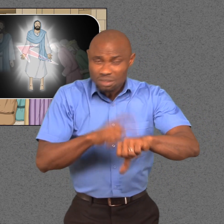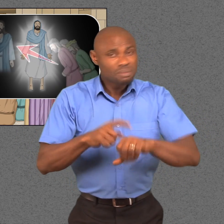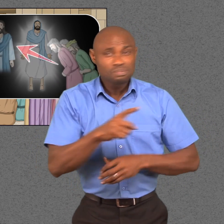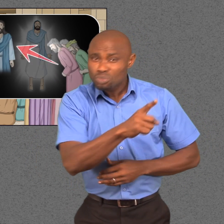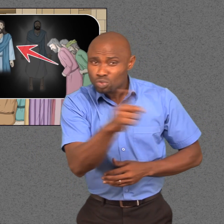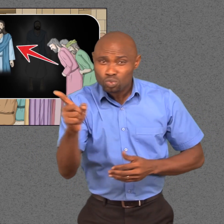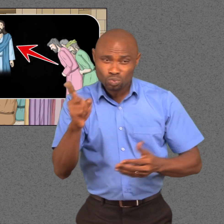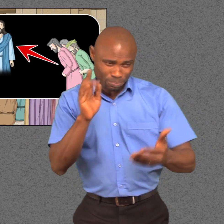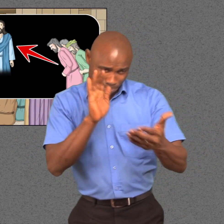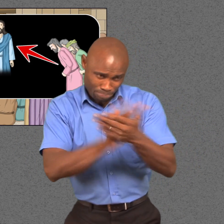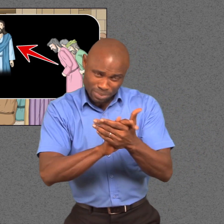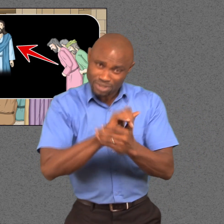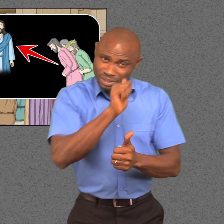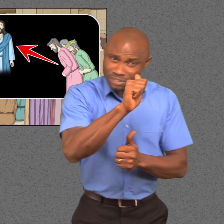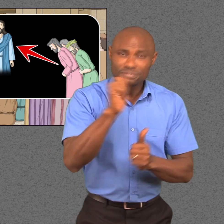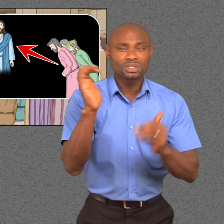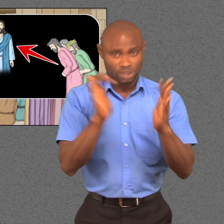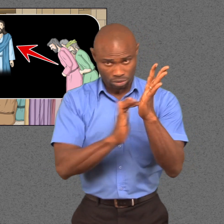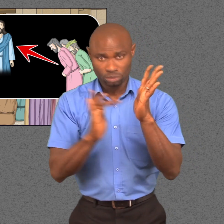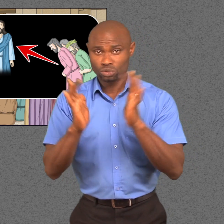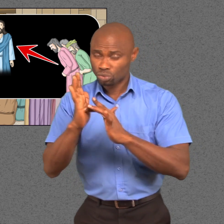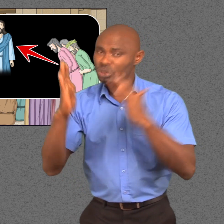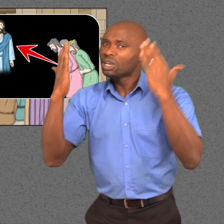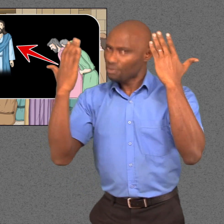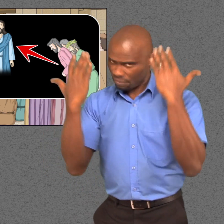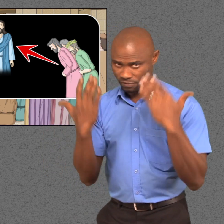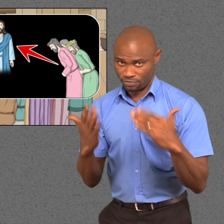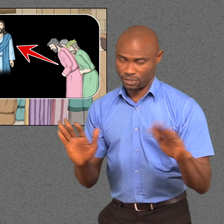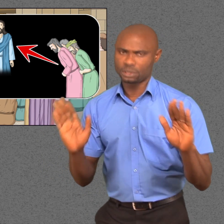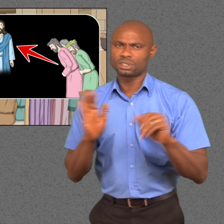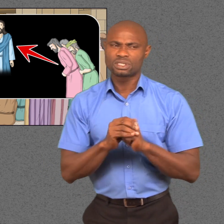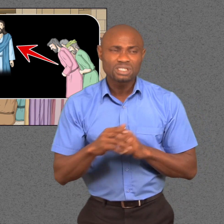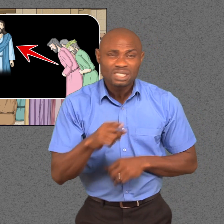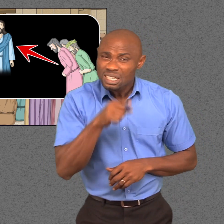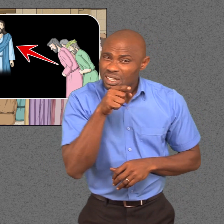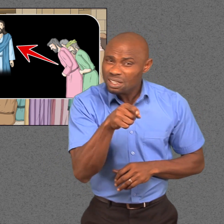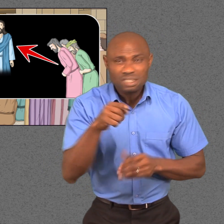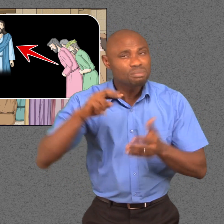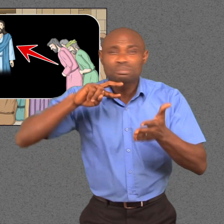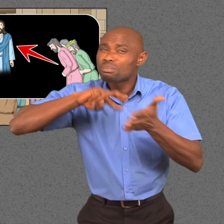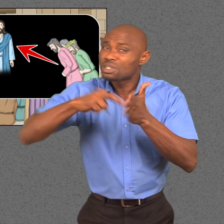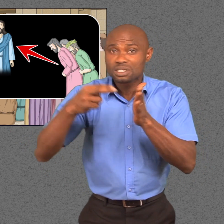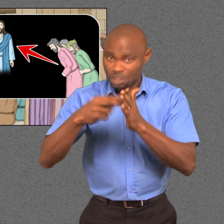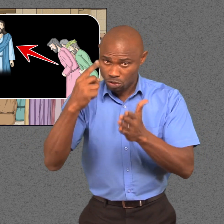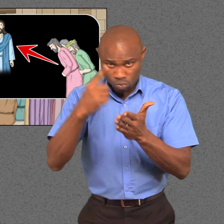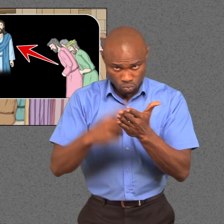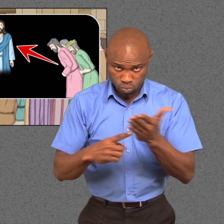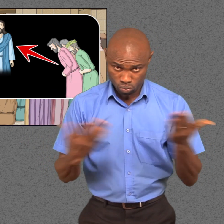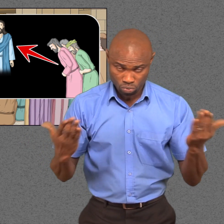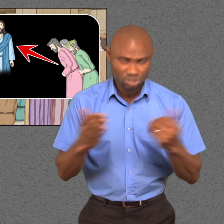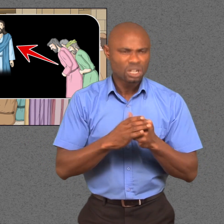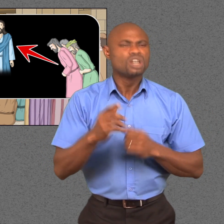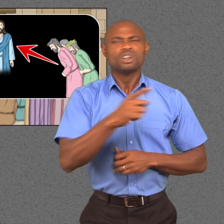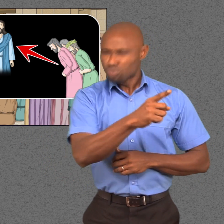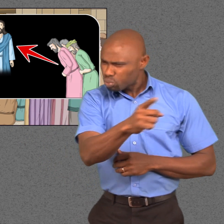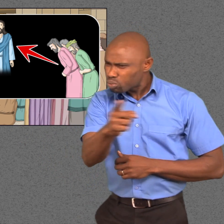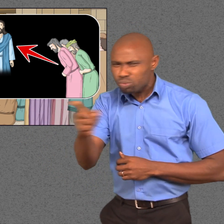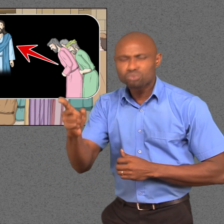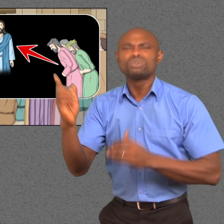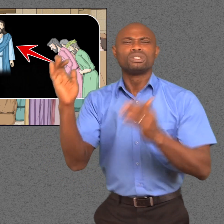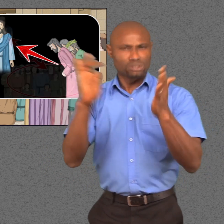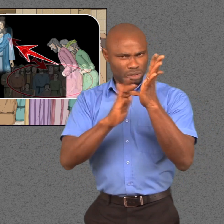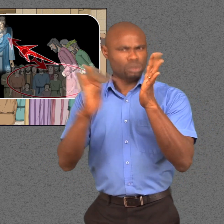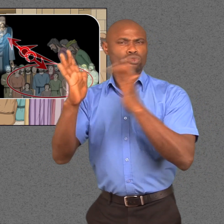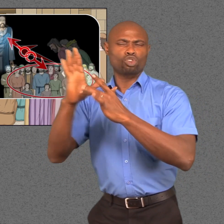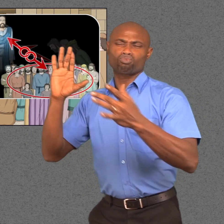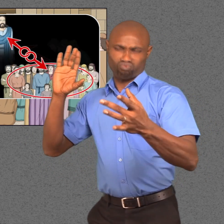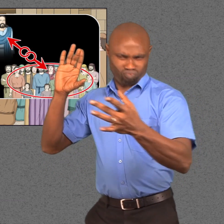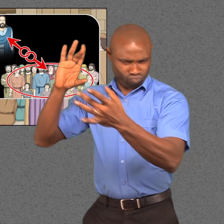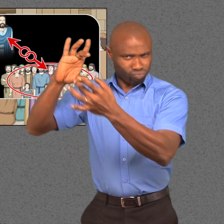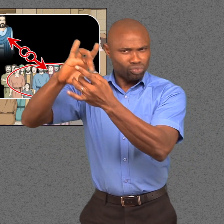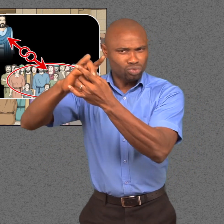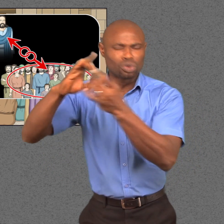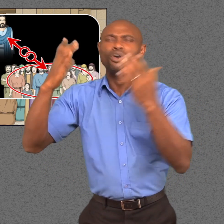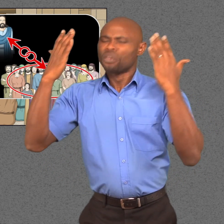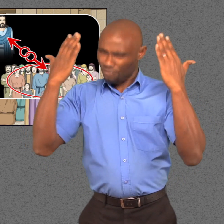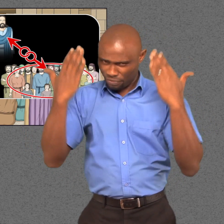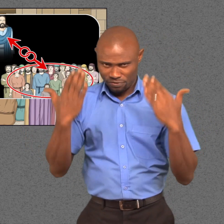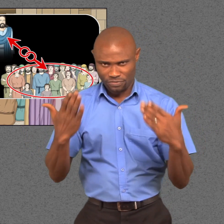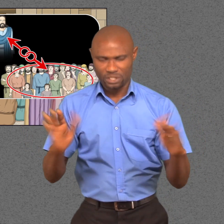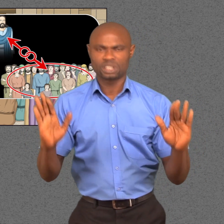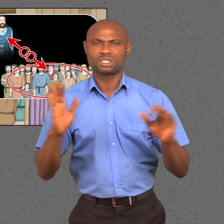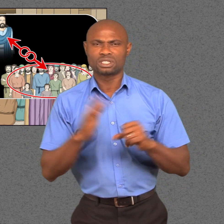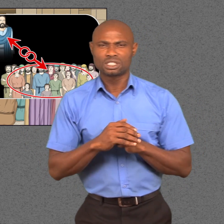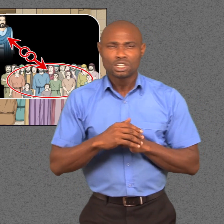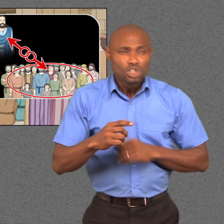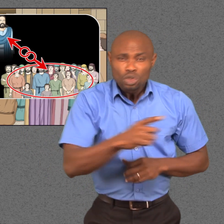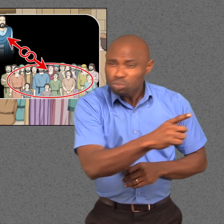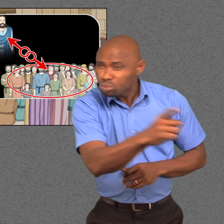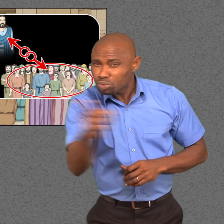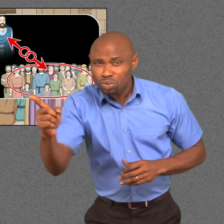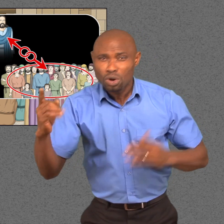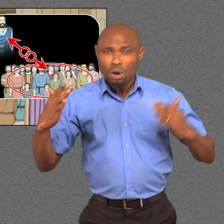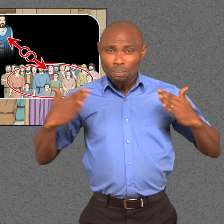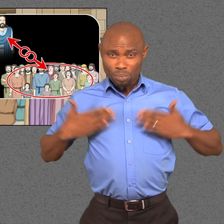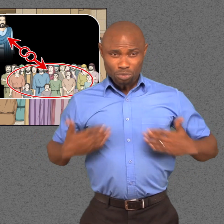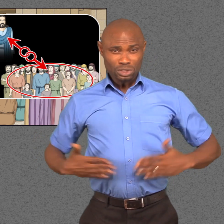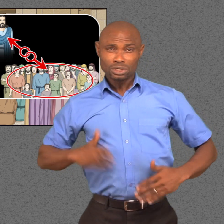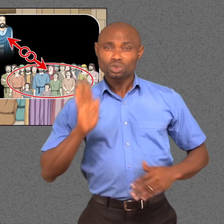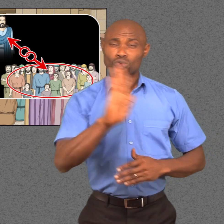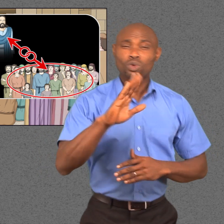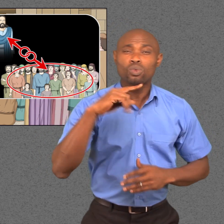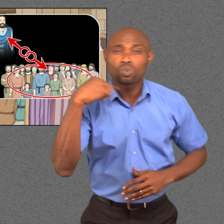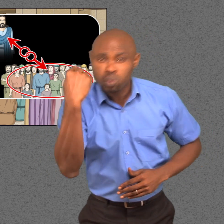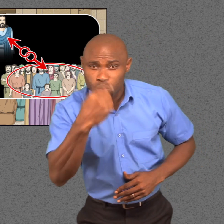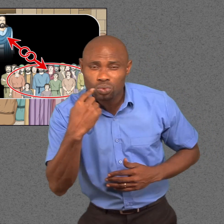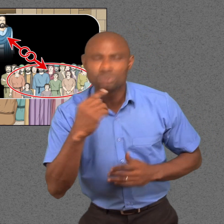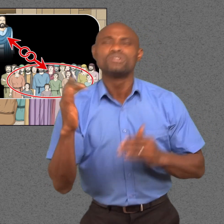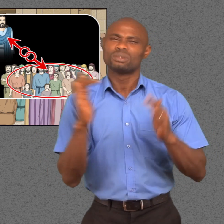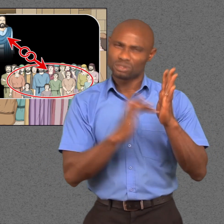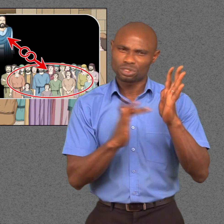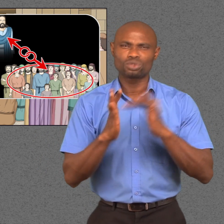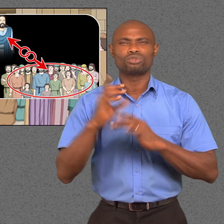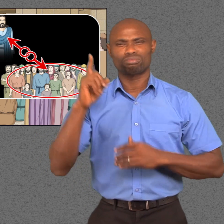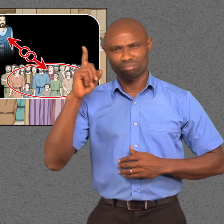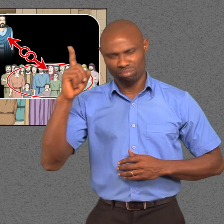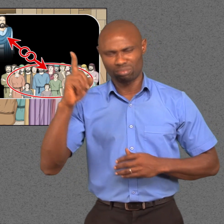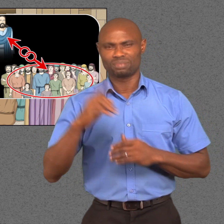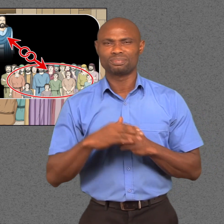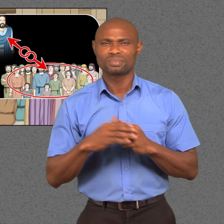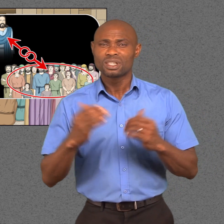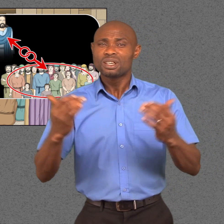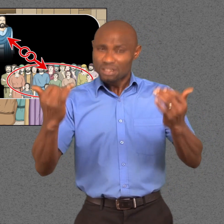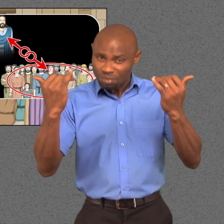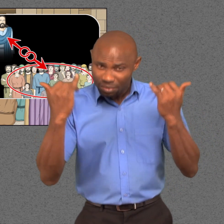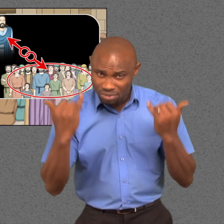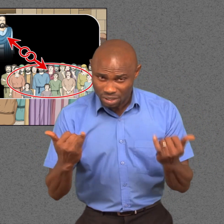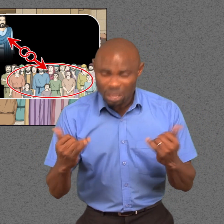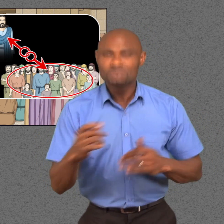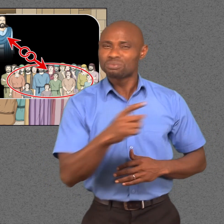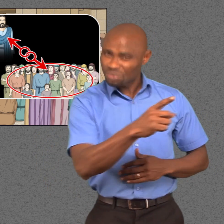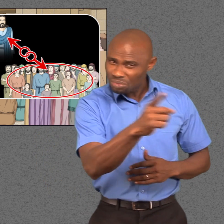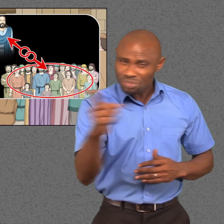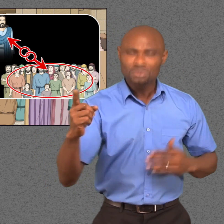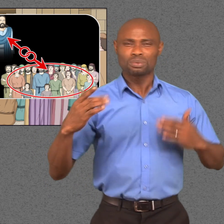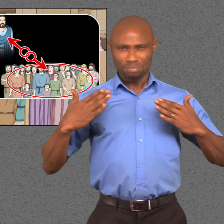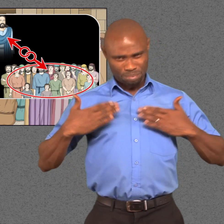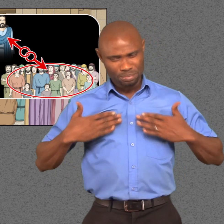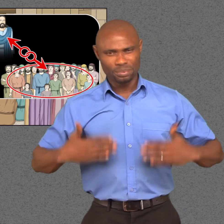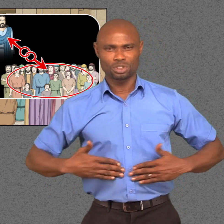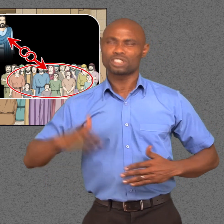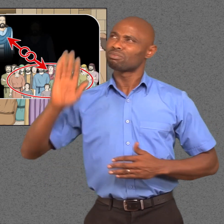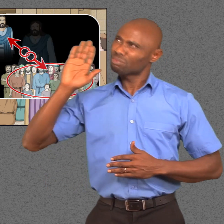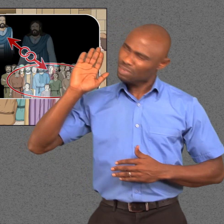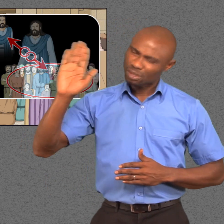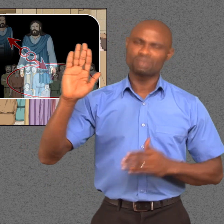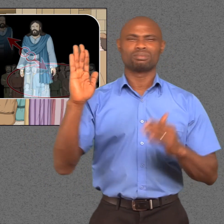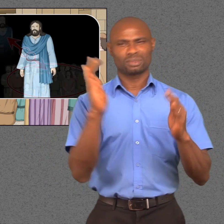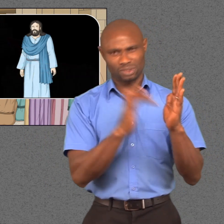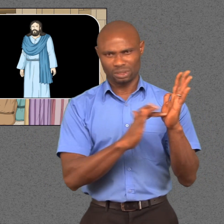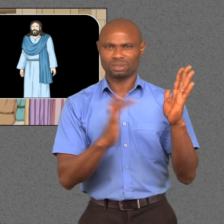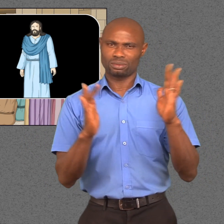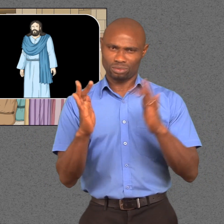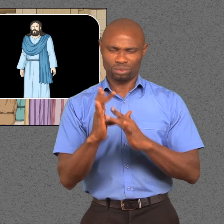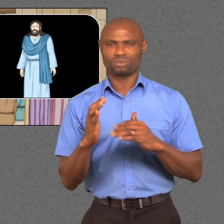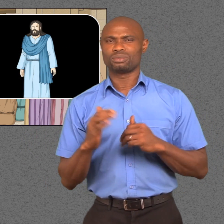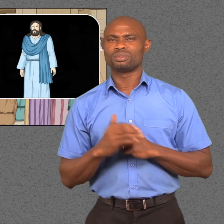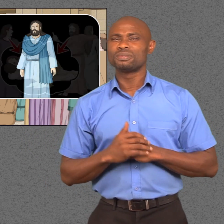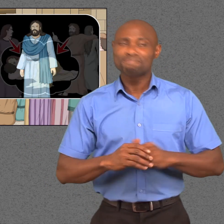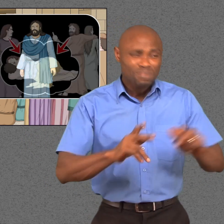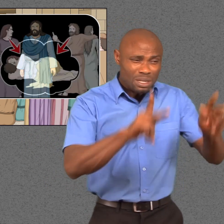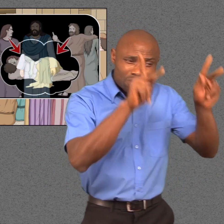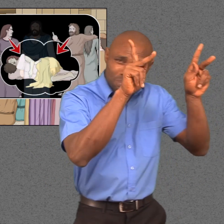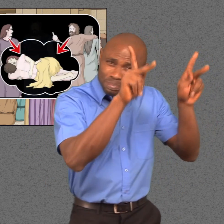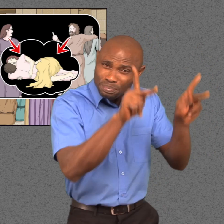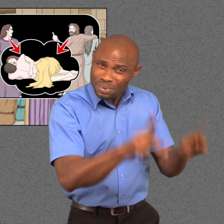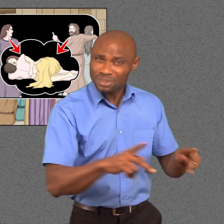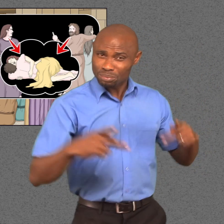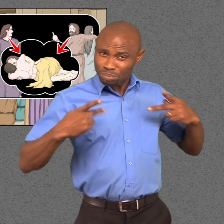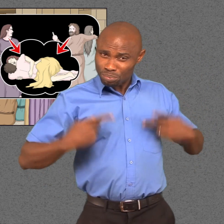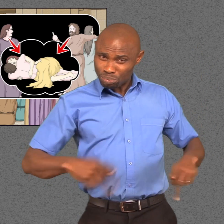Do you not know that your bodies are members of Christ?